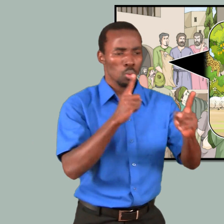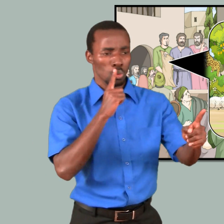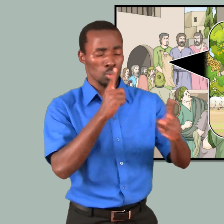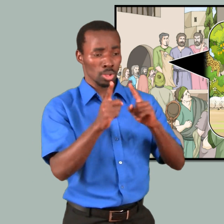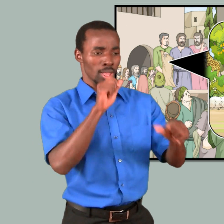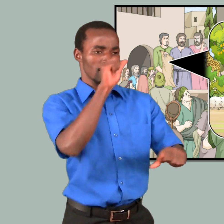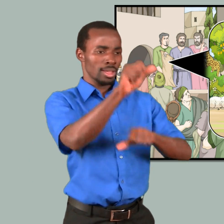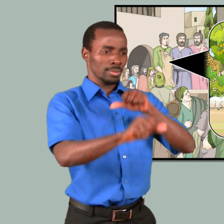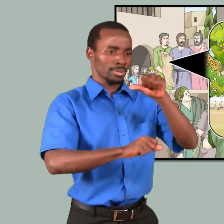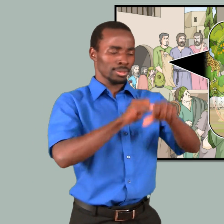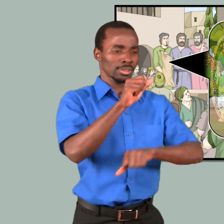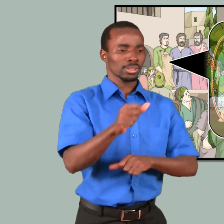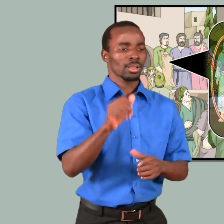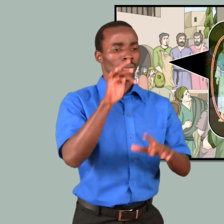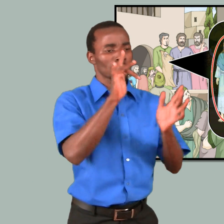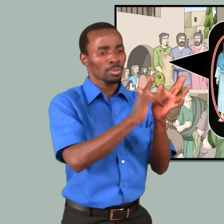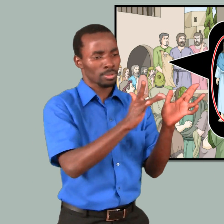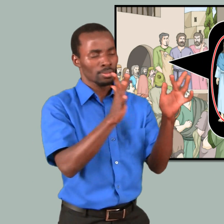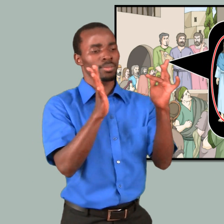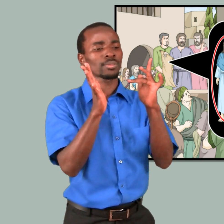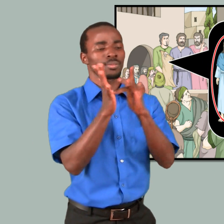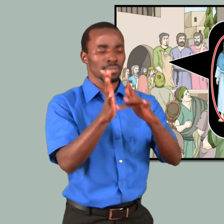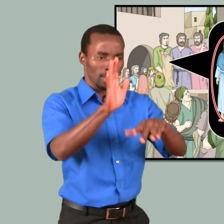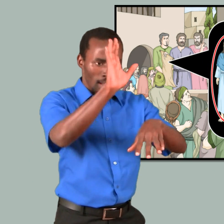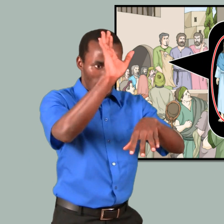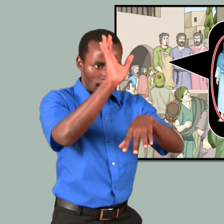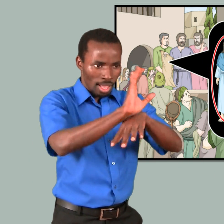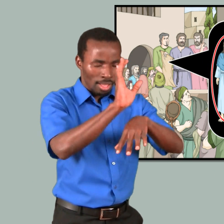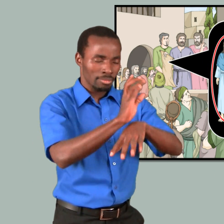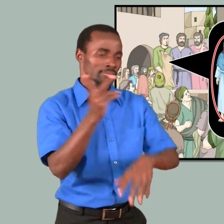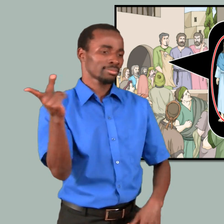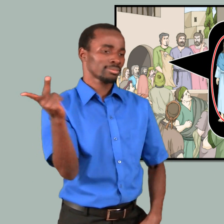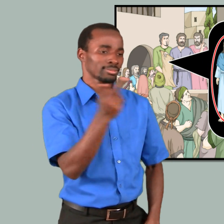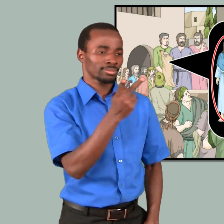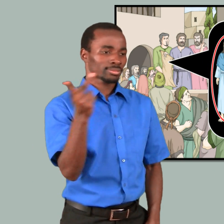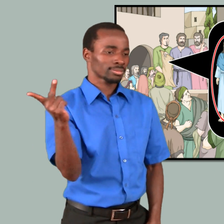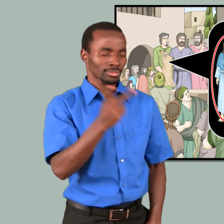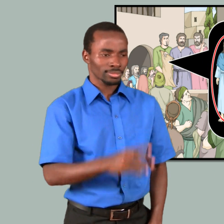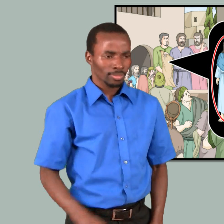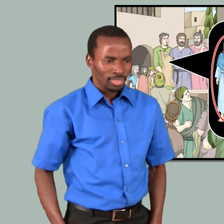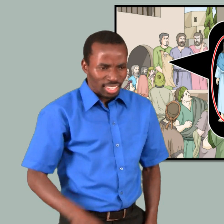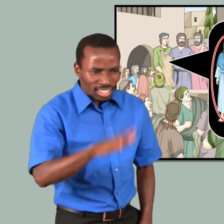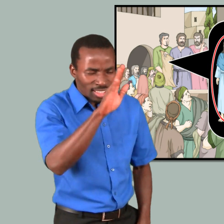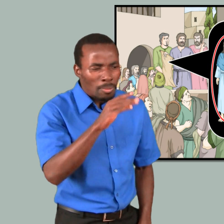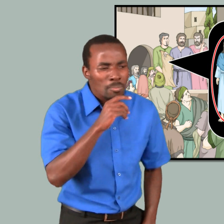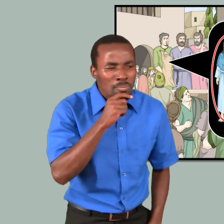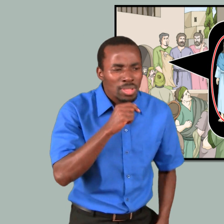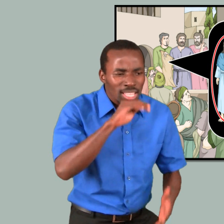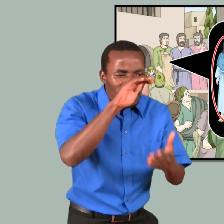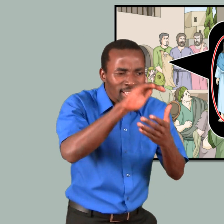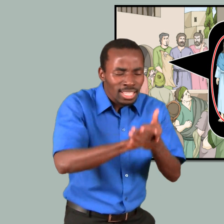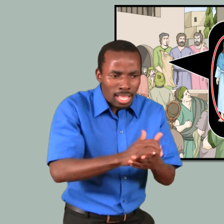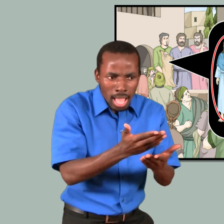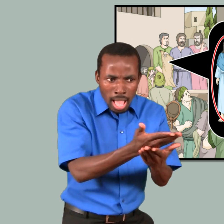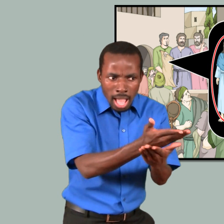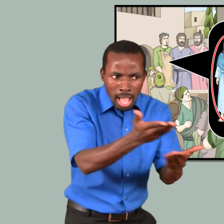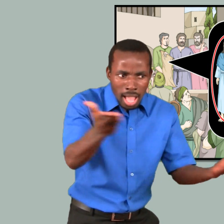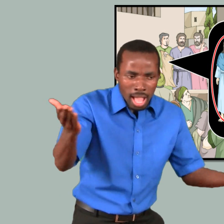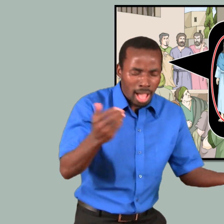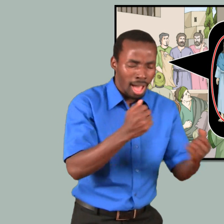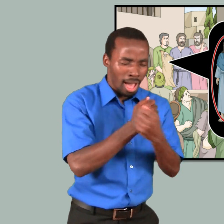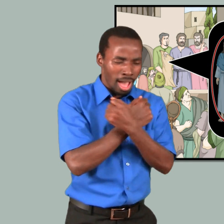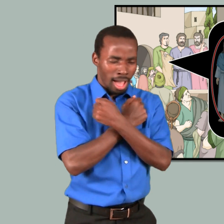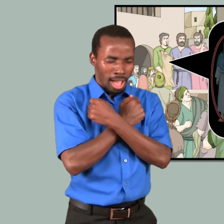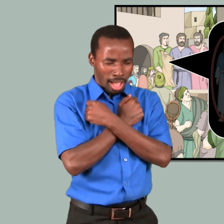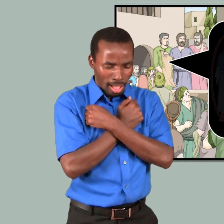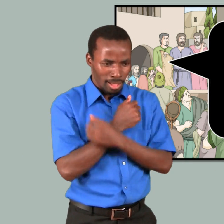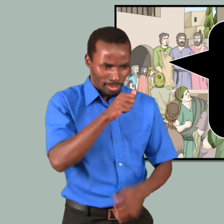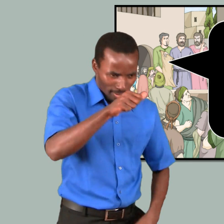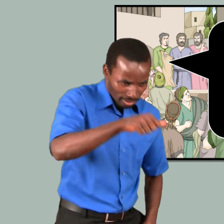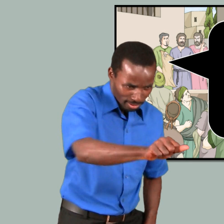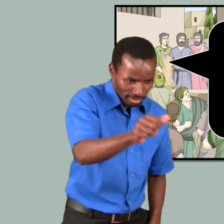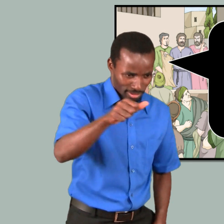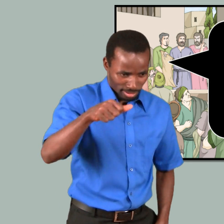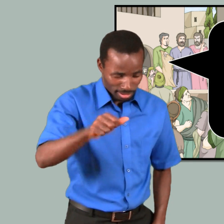This mystery is profound, but I am speaking about Christ and the church.